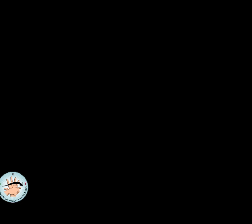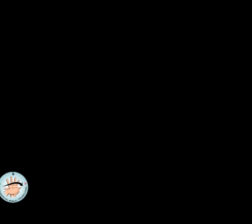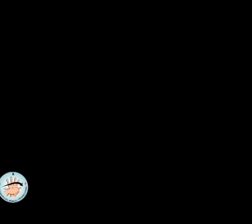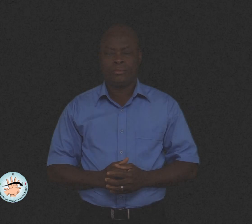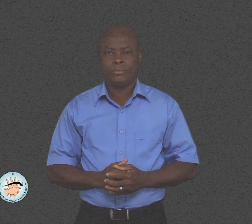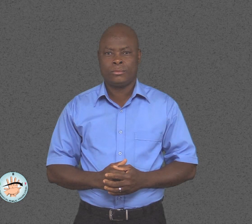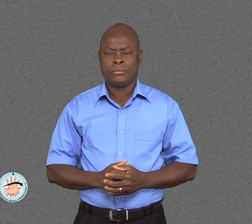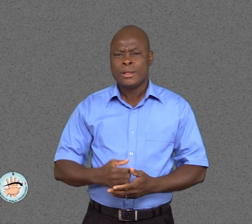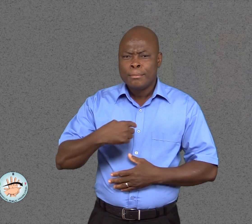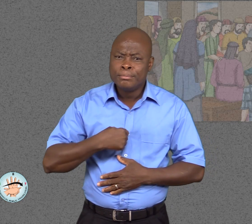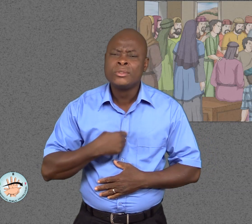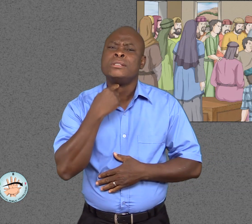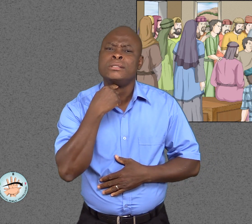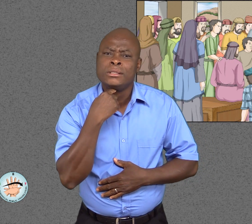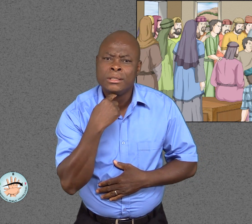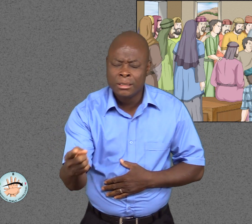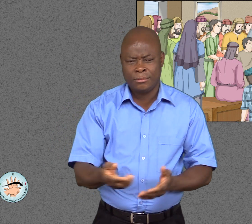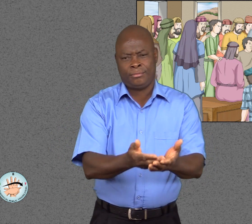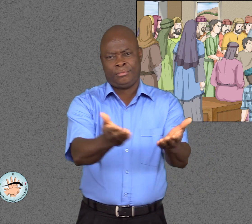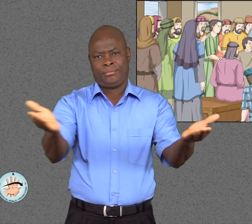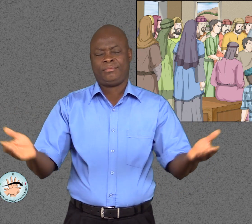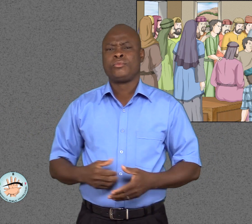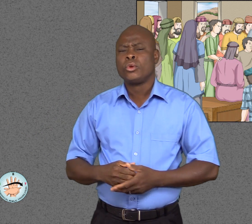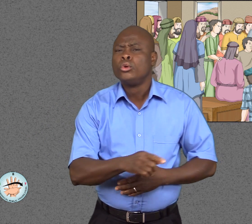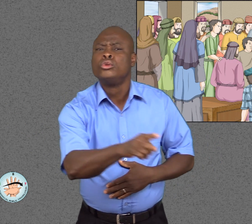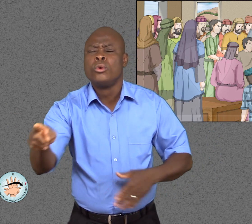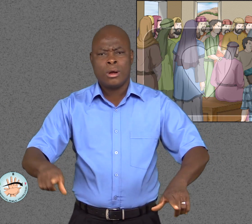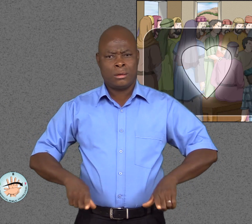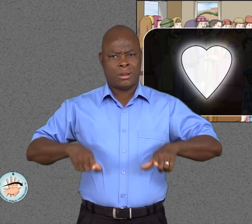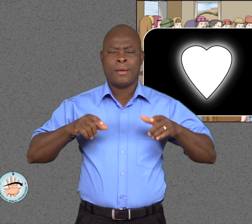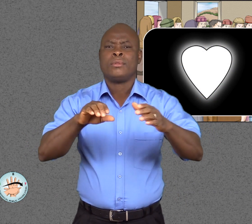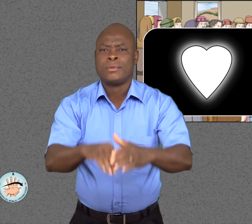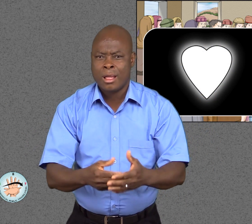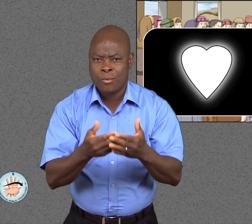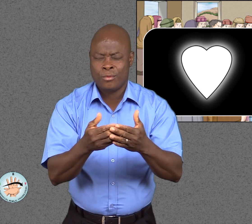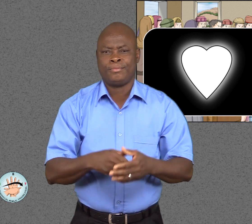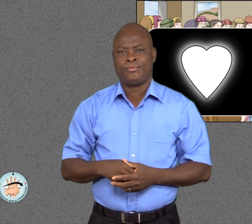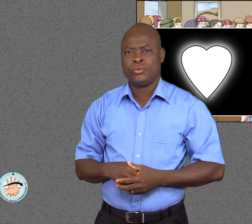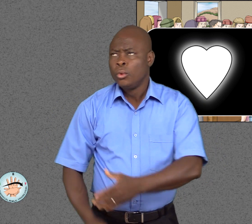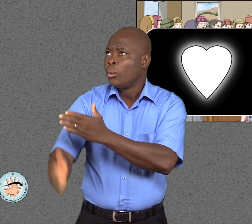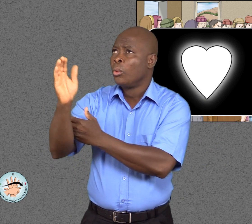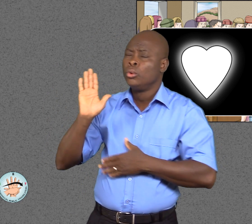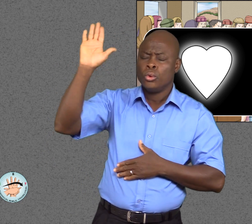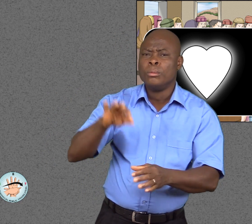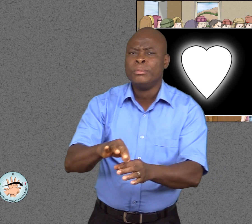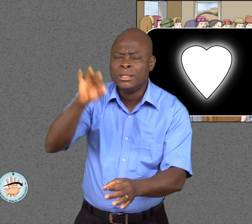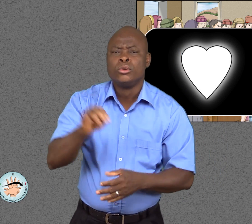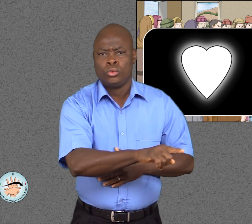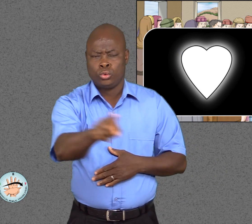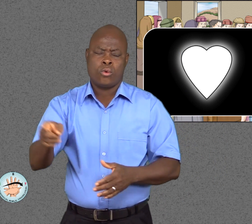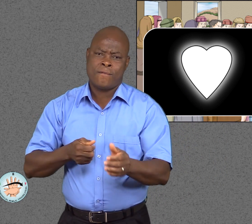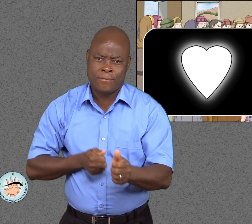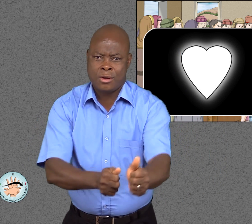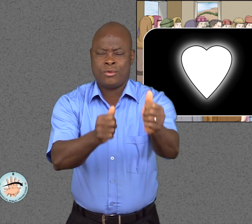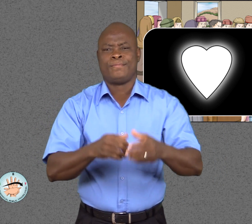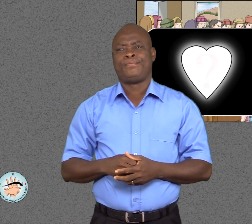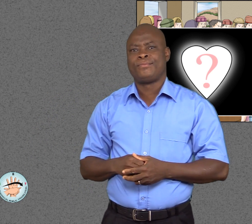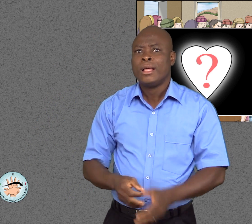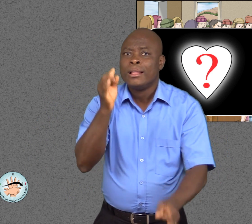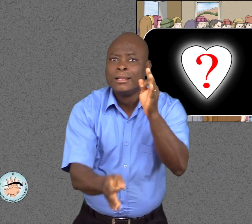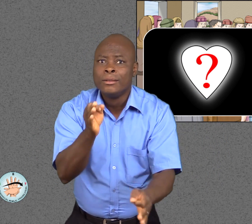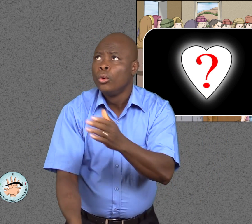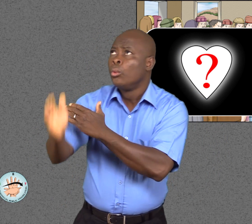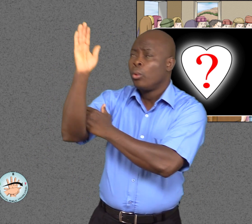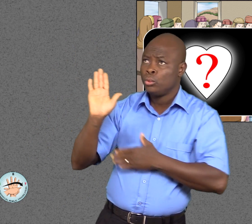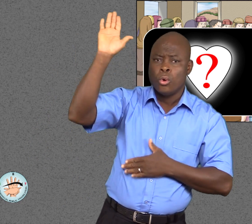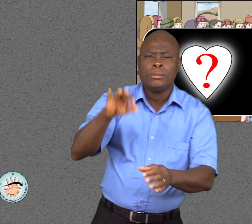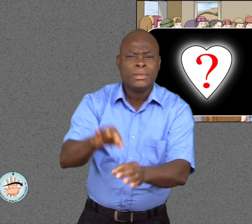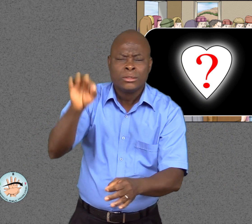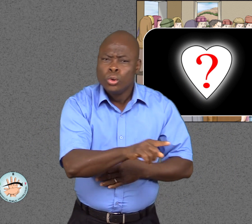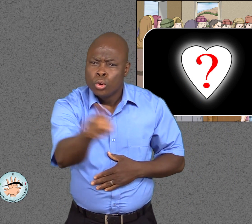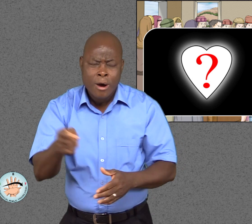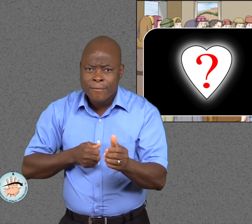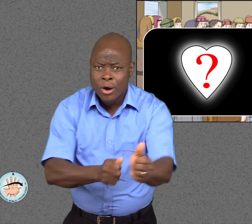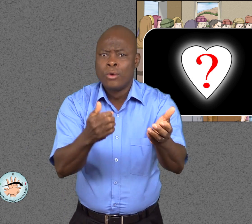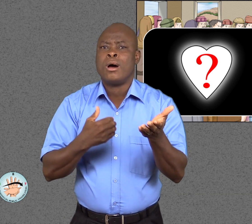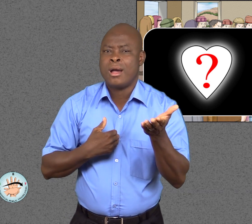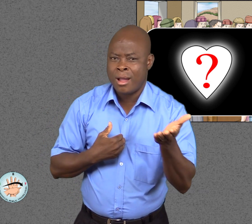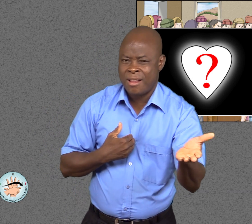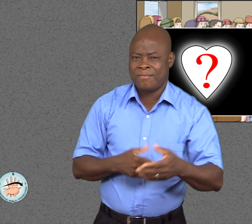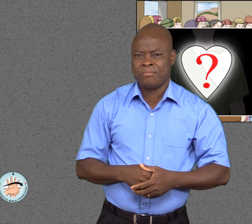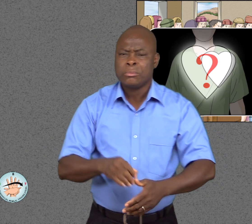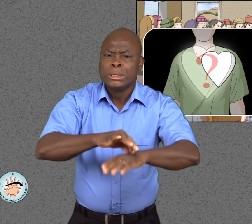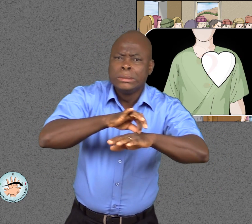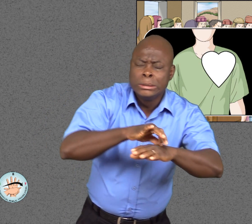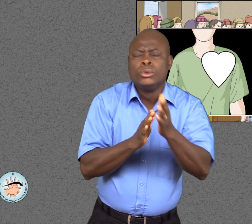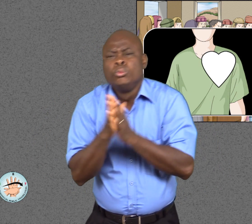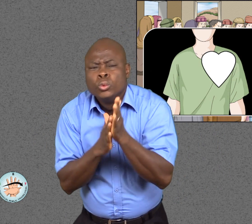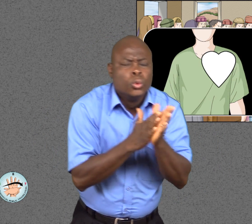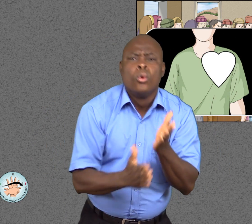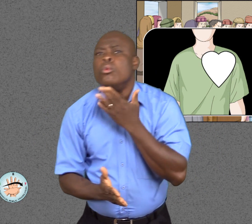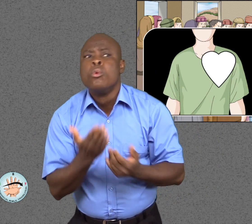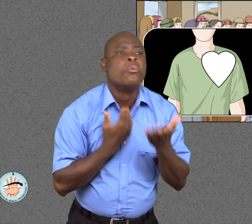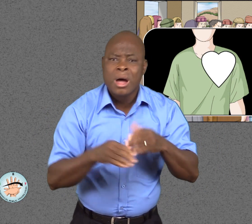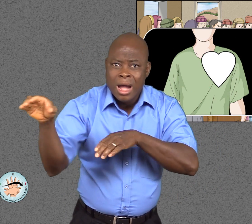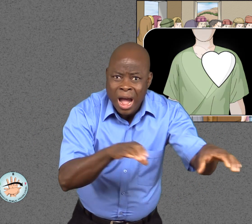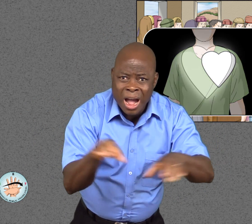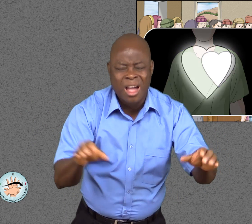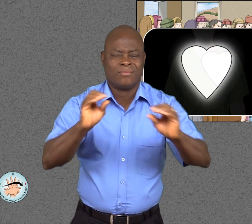So I say, walk by the Spirit, and you will not gratify the desires of the flesh.